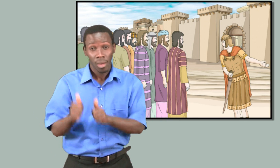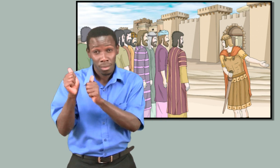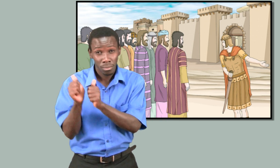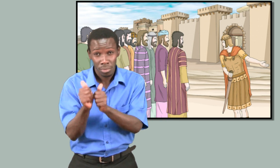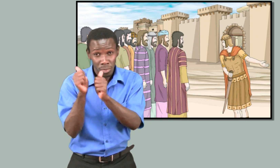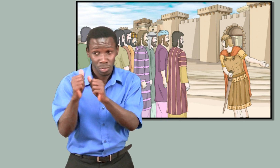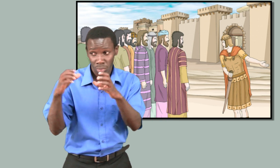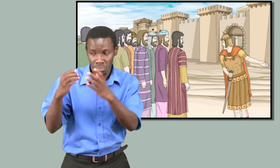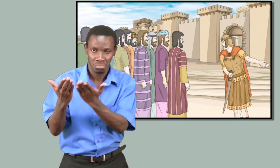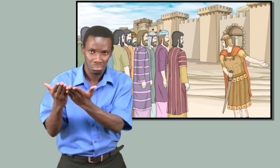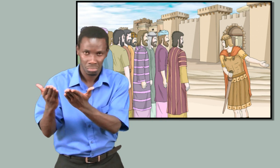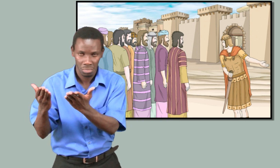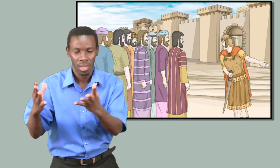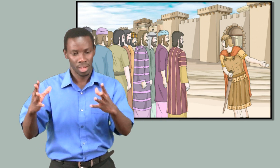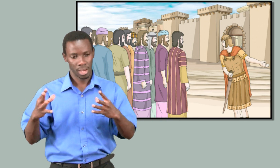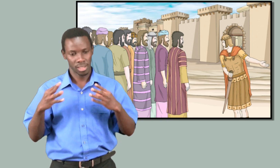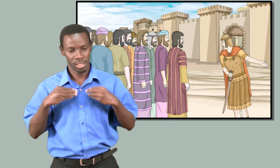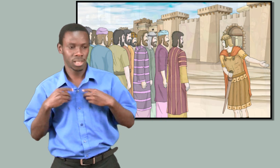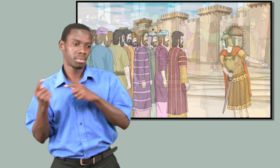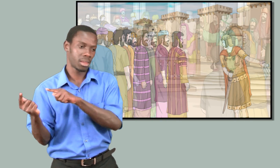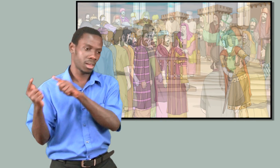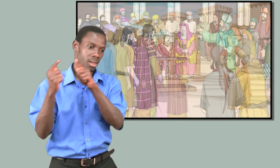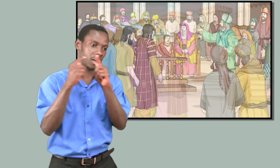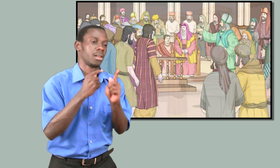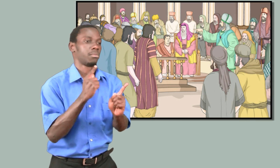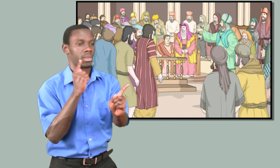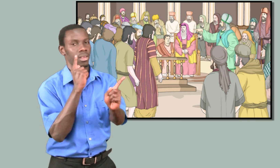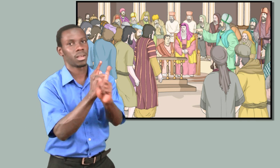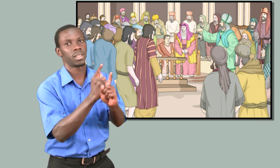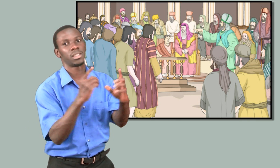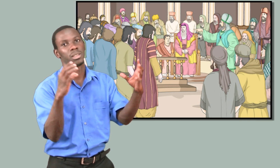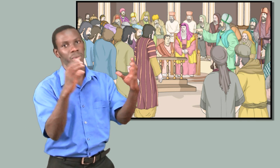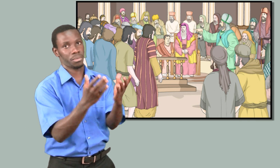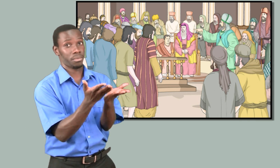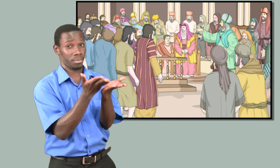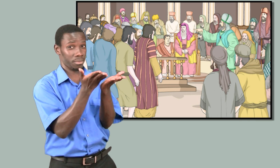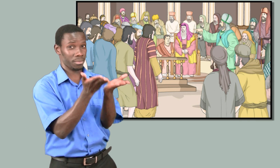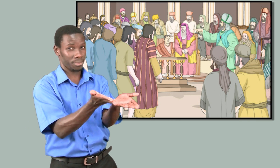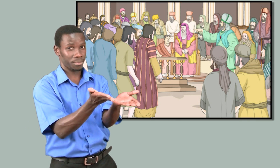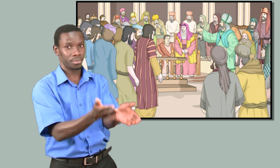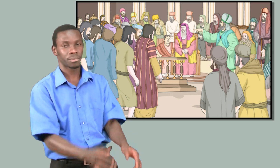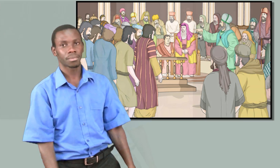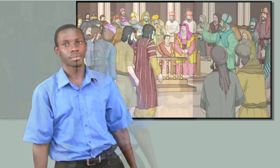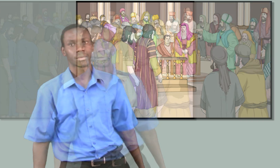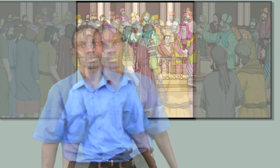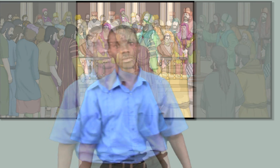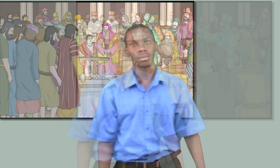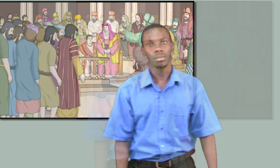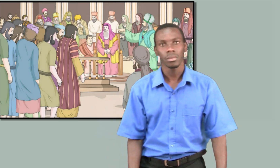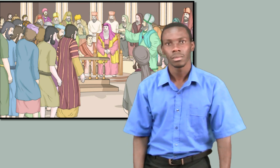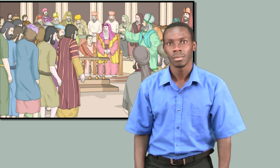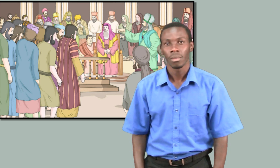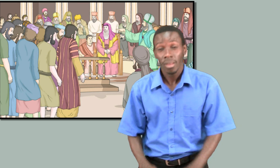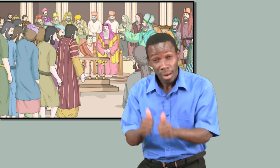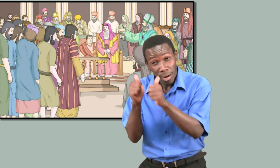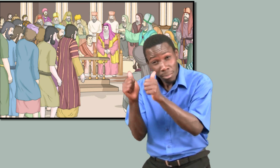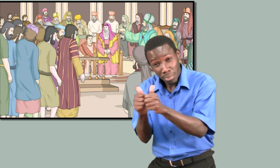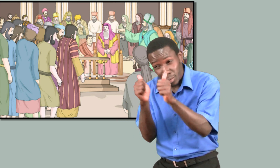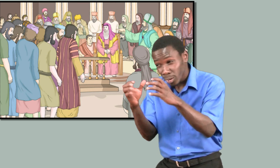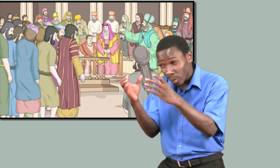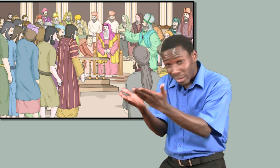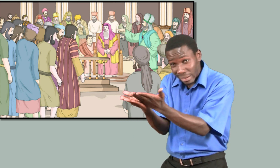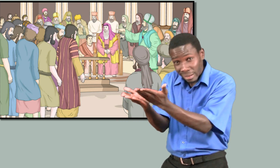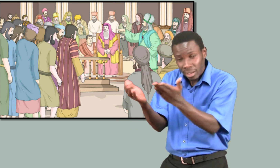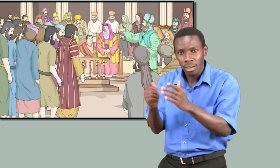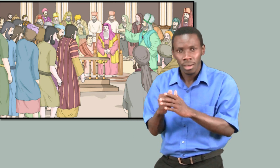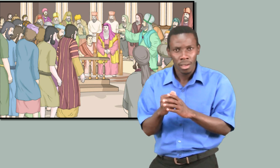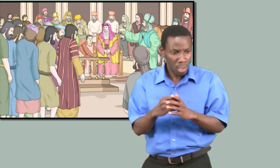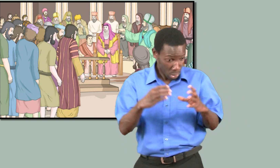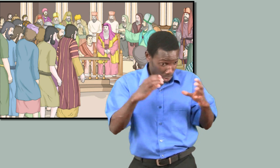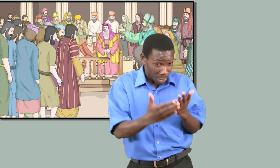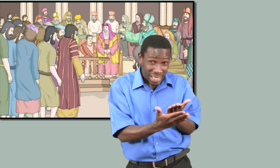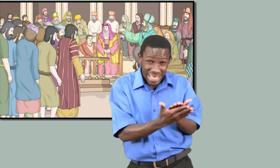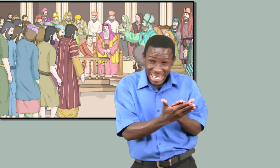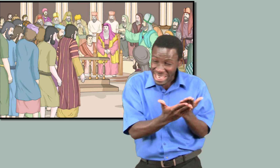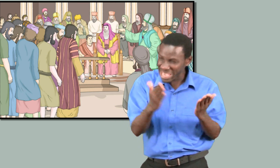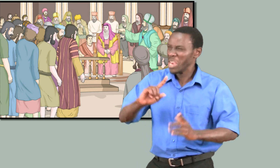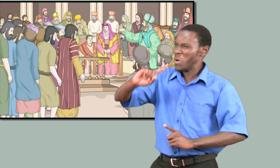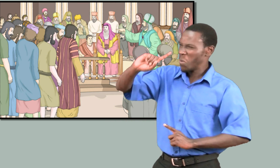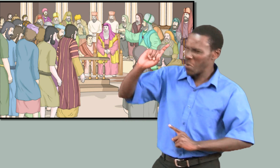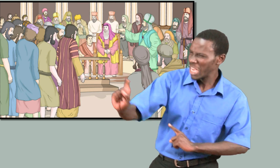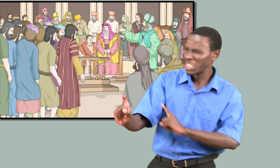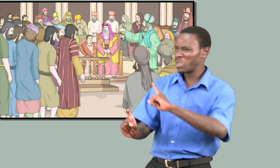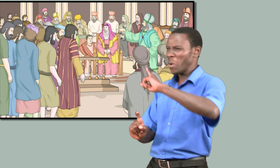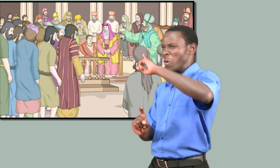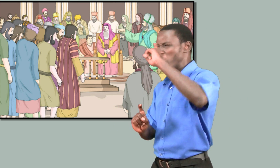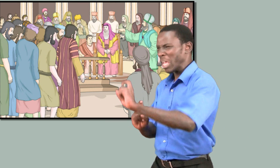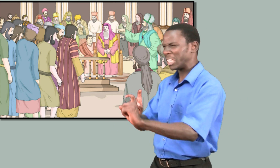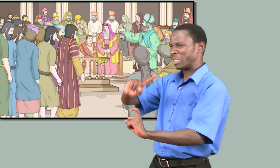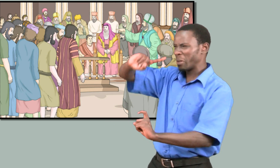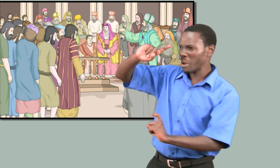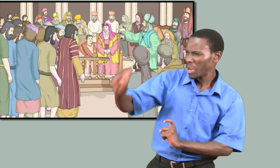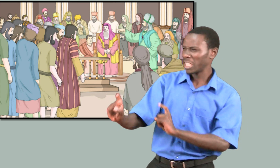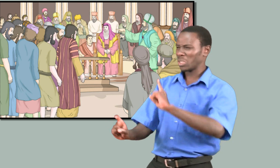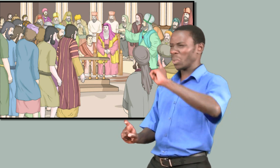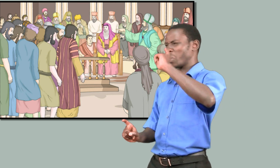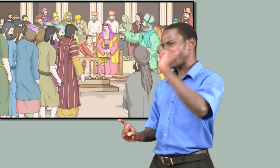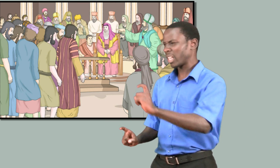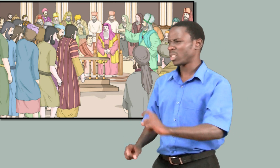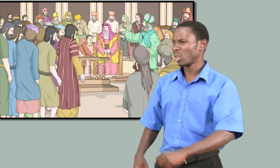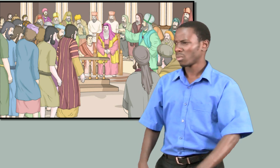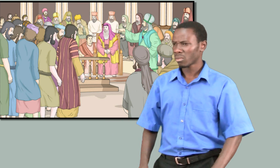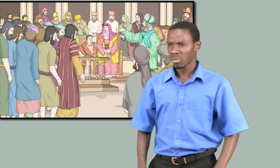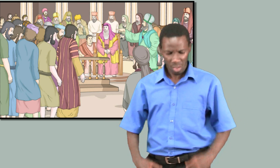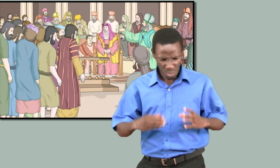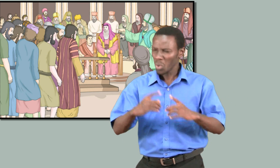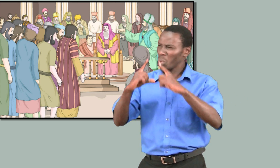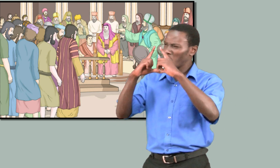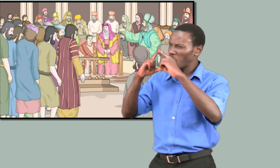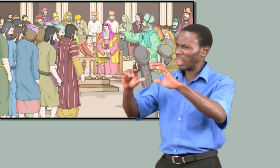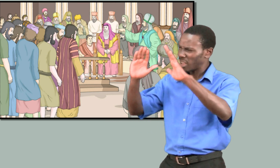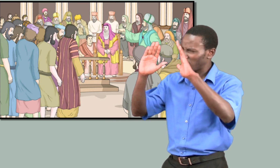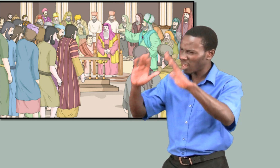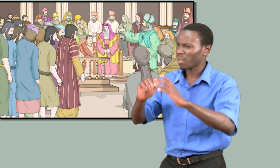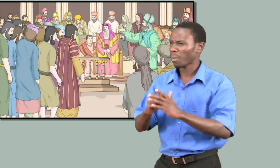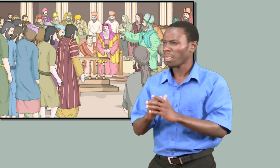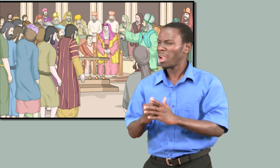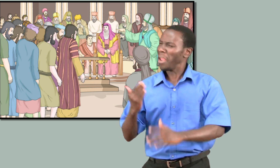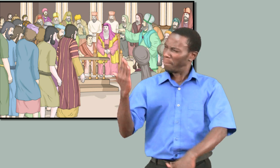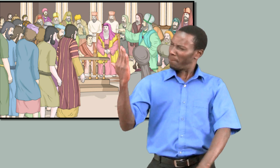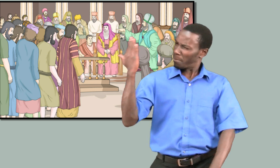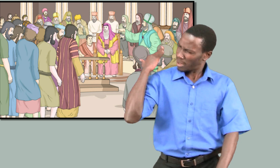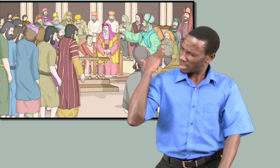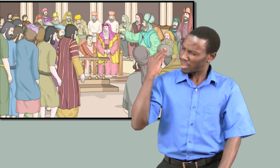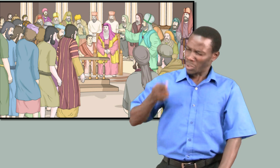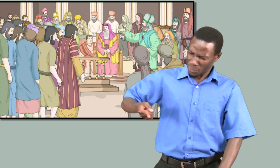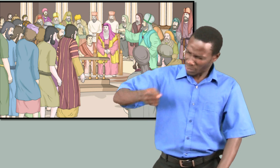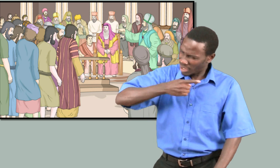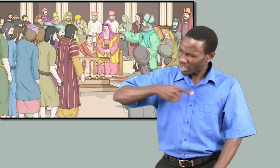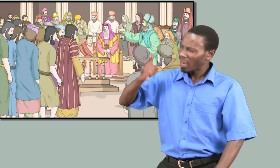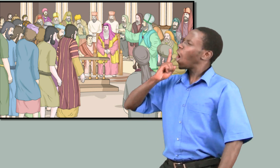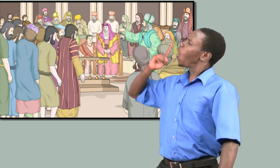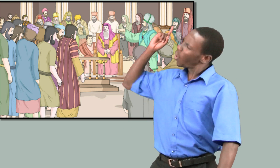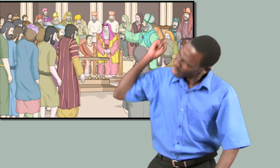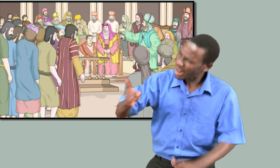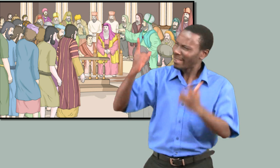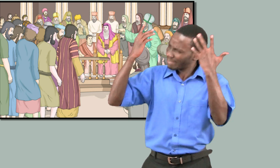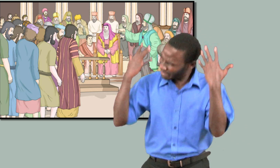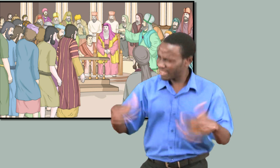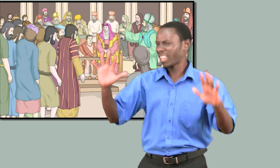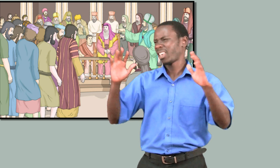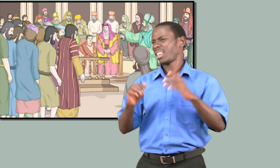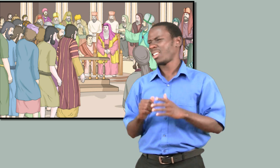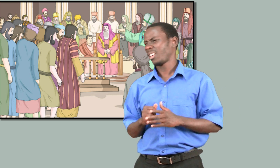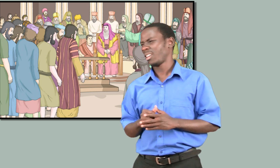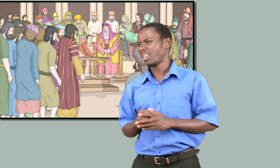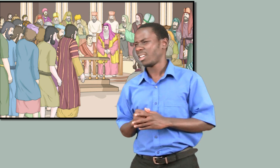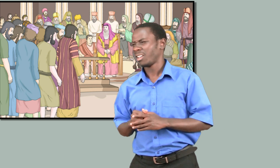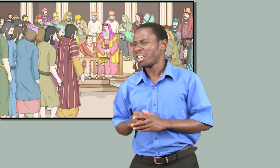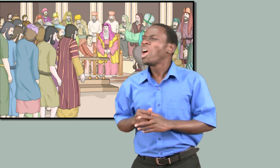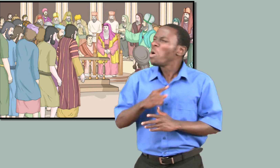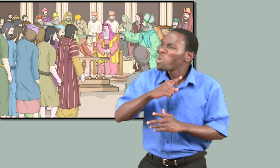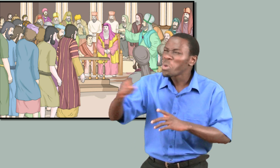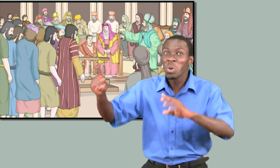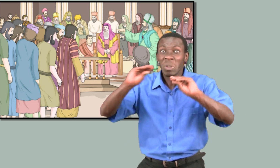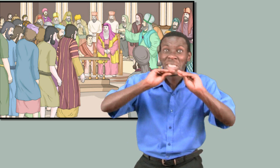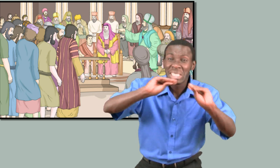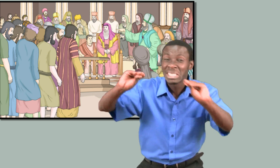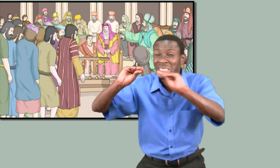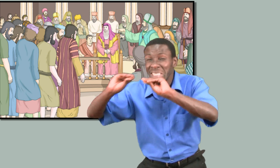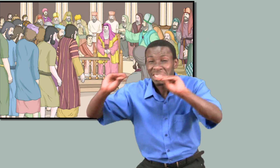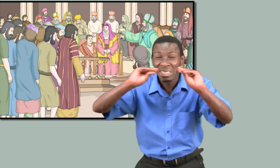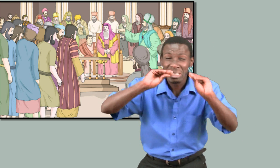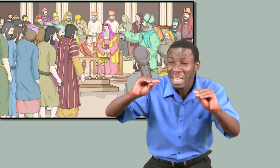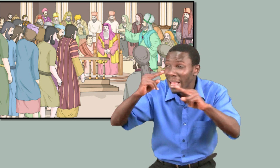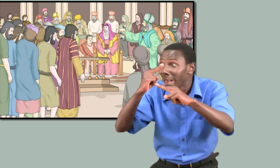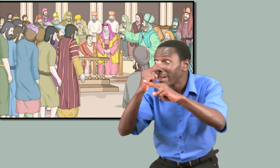They brought them in and made them stand before the Sanhedrin, where the high priest interrogated them.